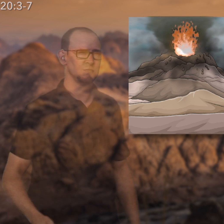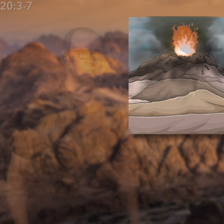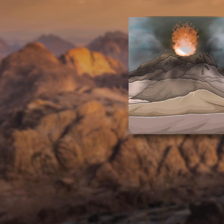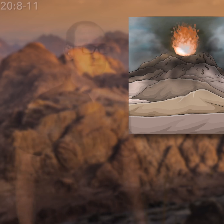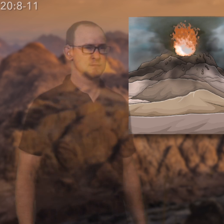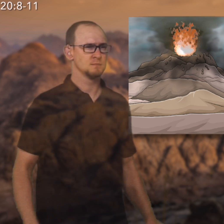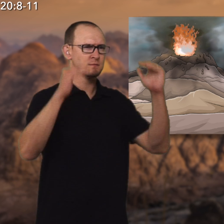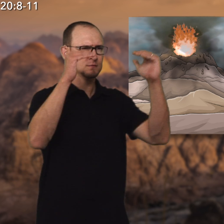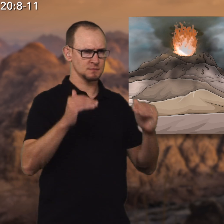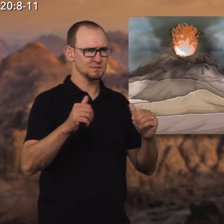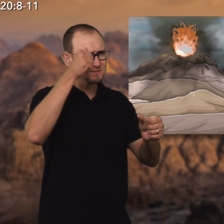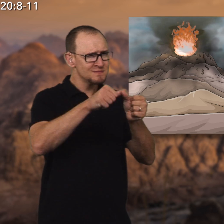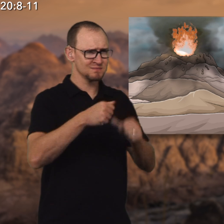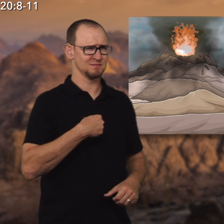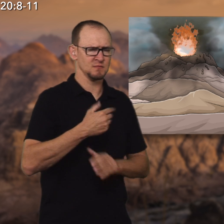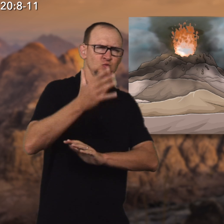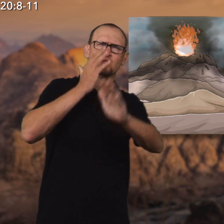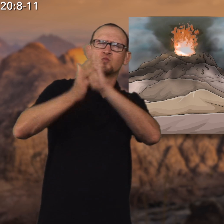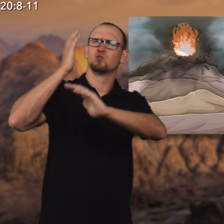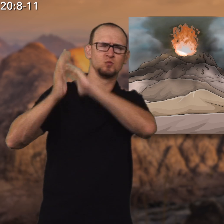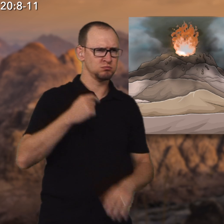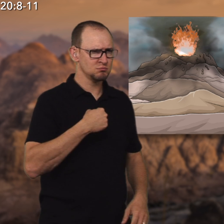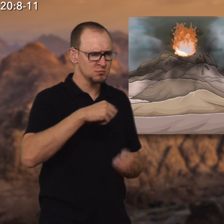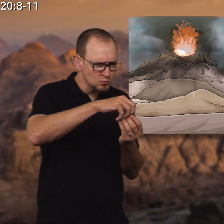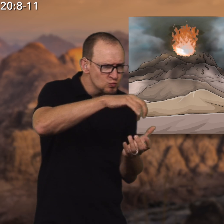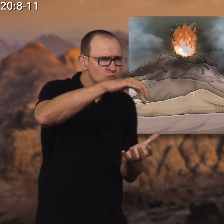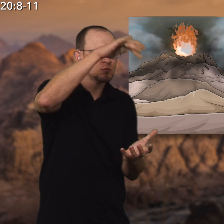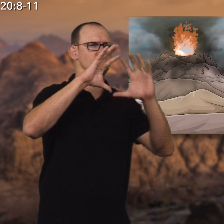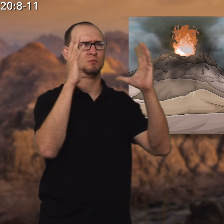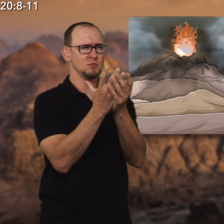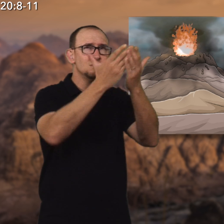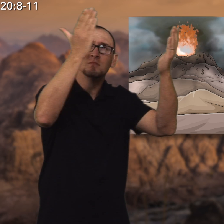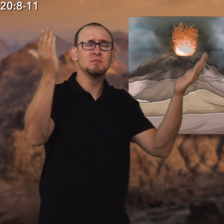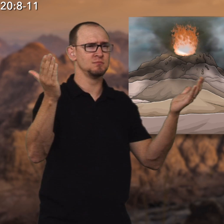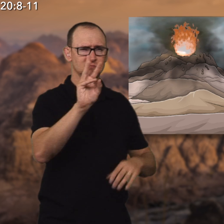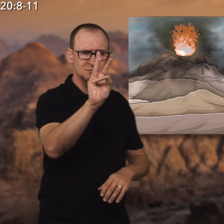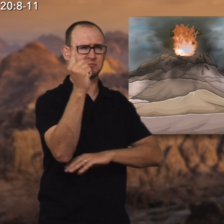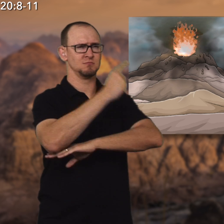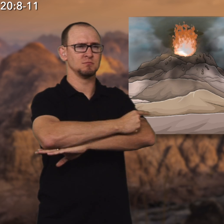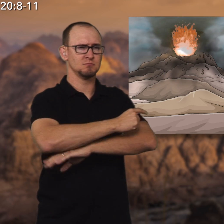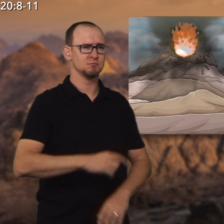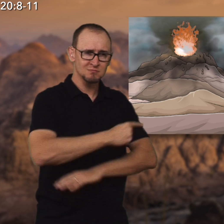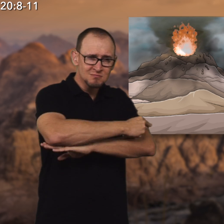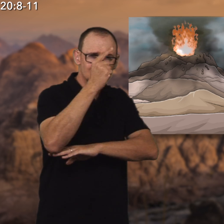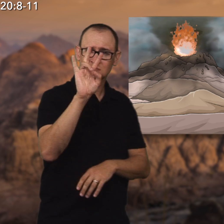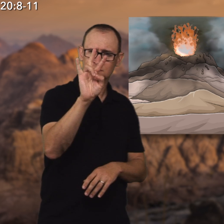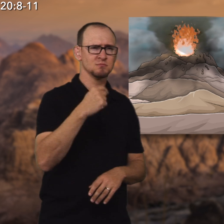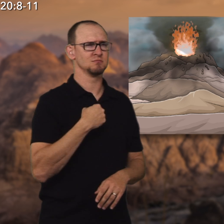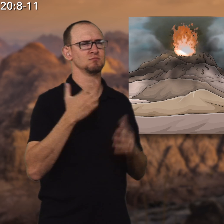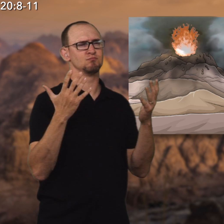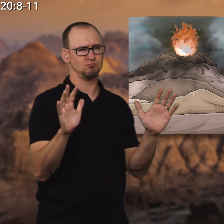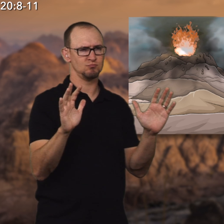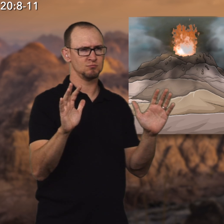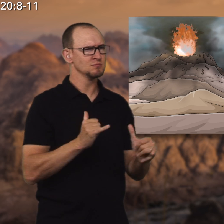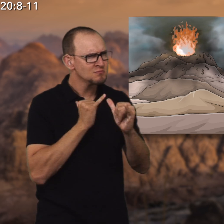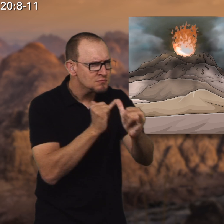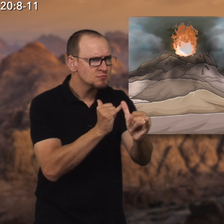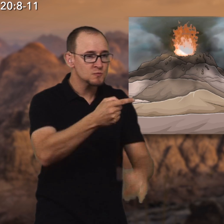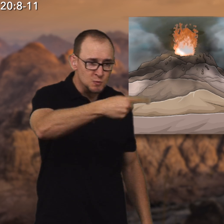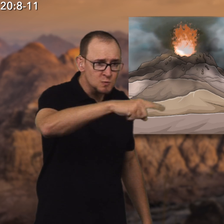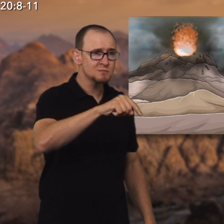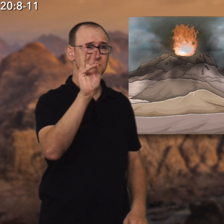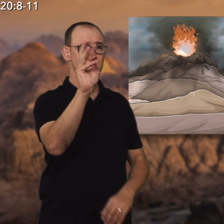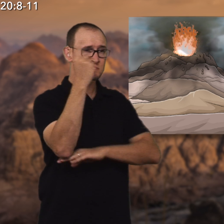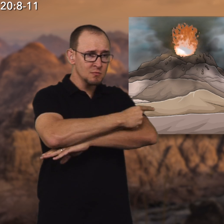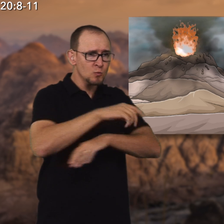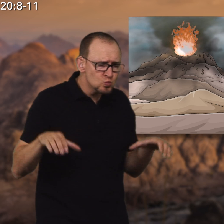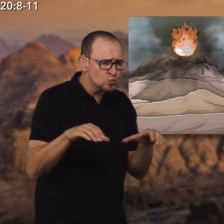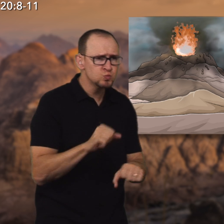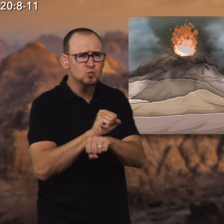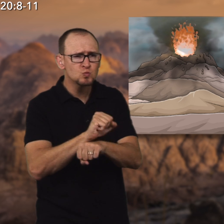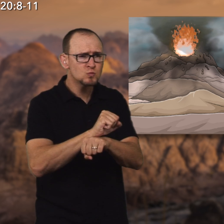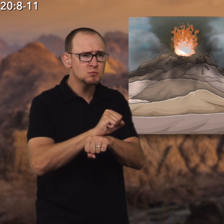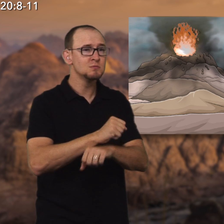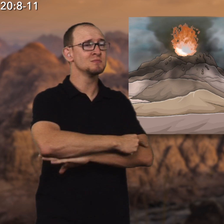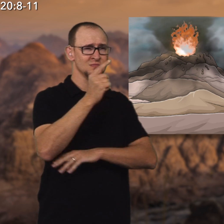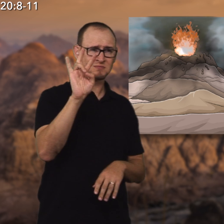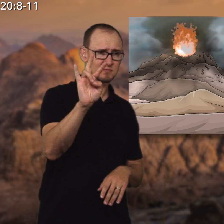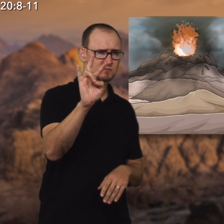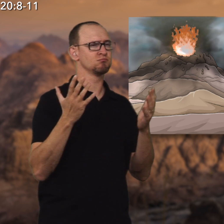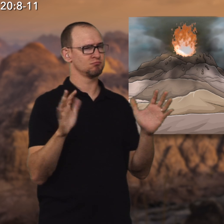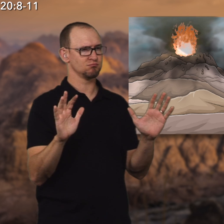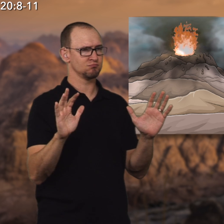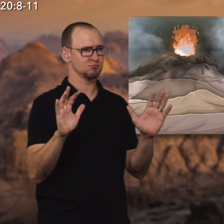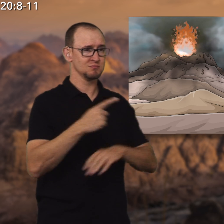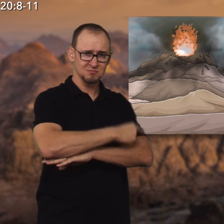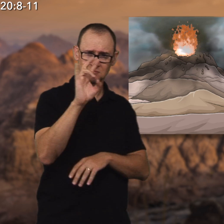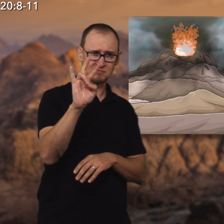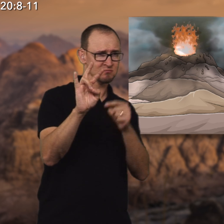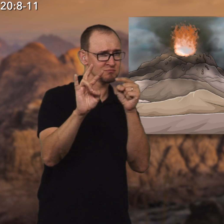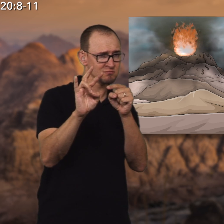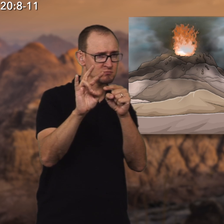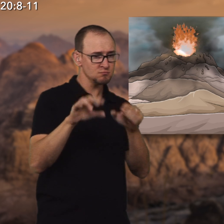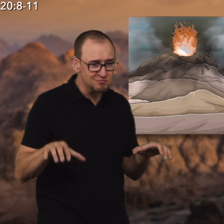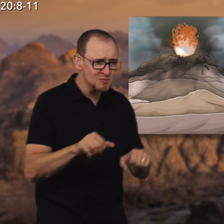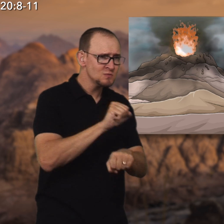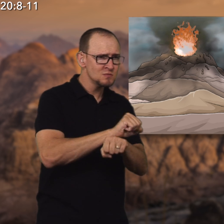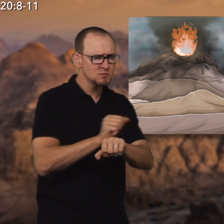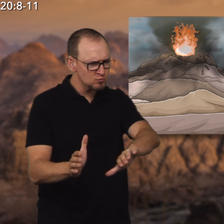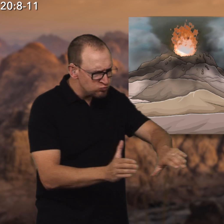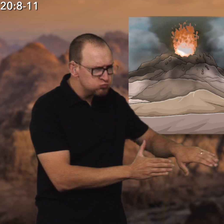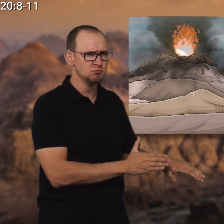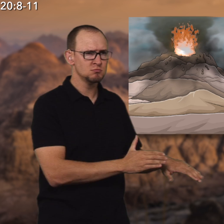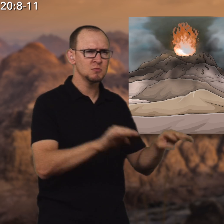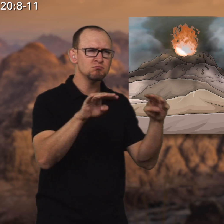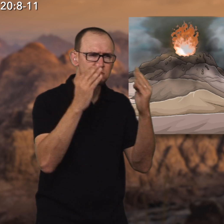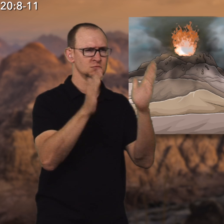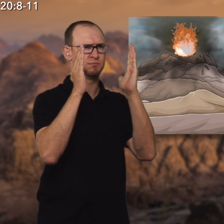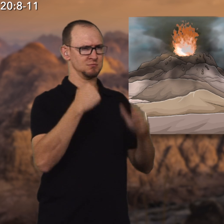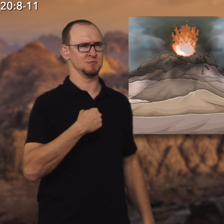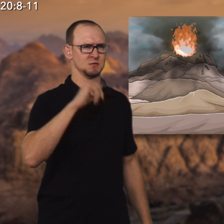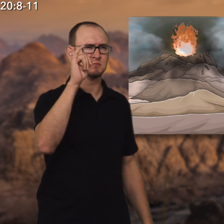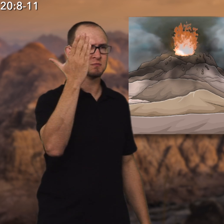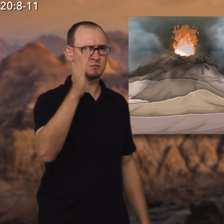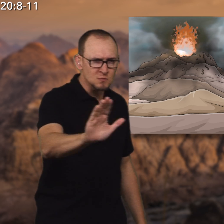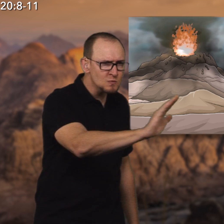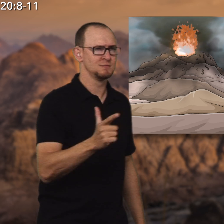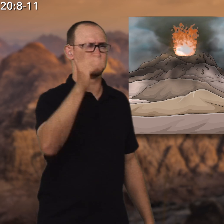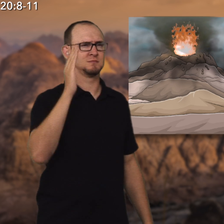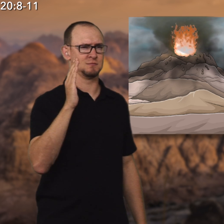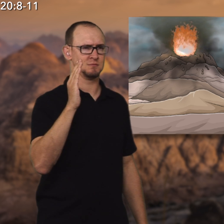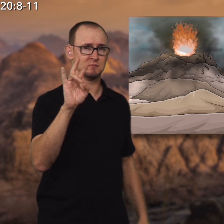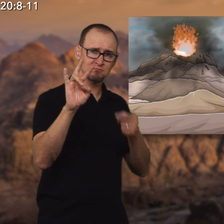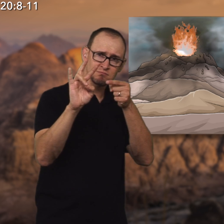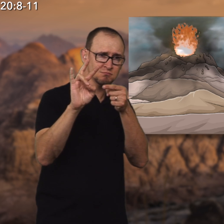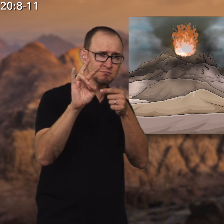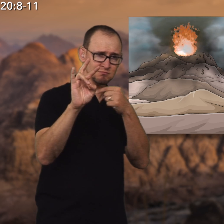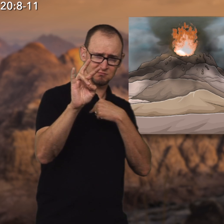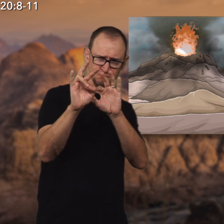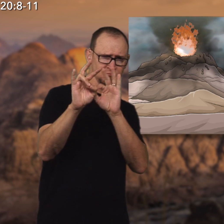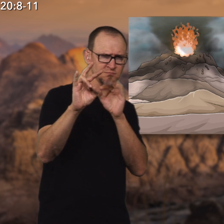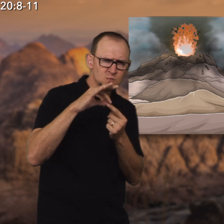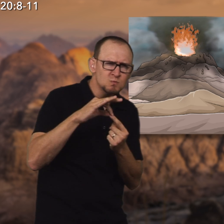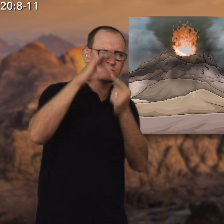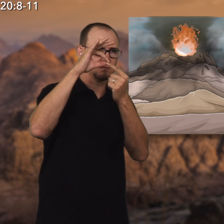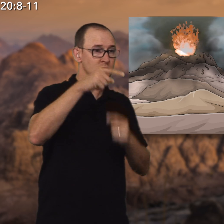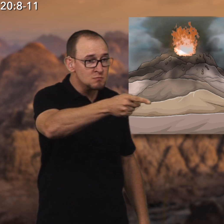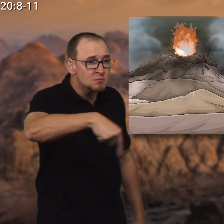Six days you shall labor and do all your work, but the seventh day is a Sabbath to the LORD your God, on which you must not do any work—neither you, nor your son or daughter, nor your manservant or maidservant or livestock, nor the foreigner within your gates.